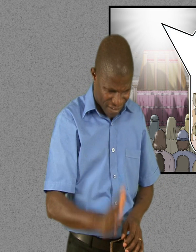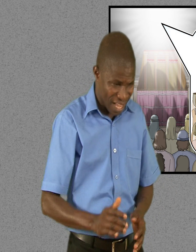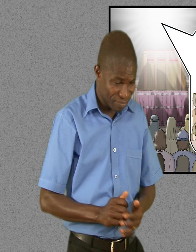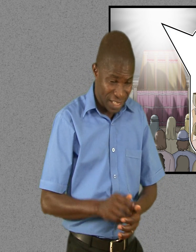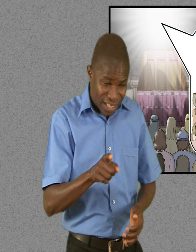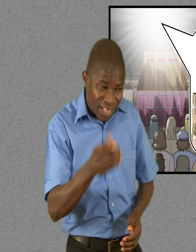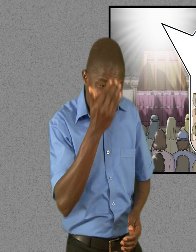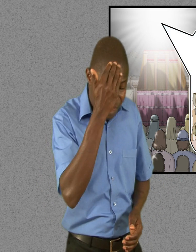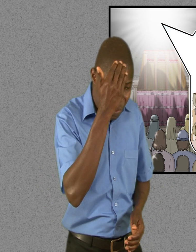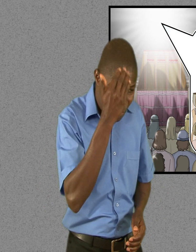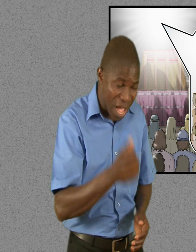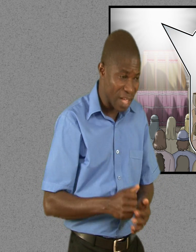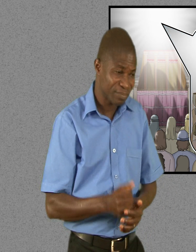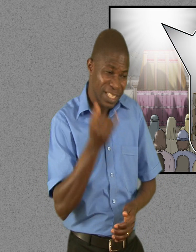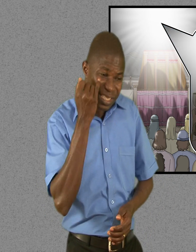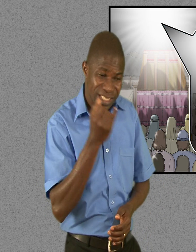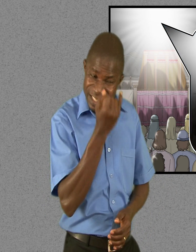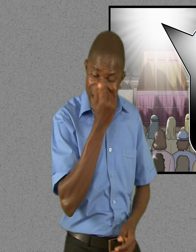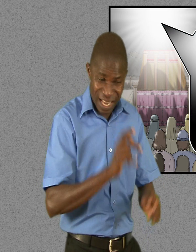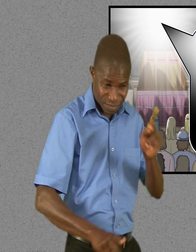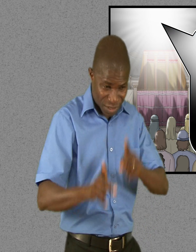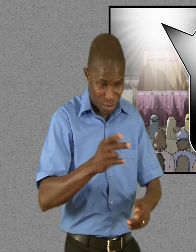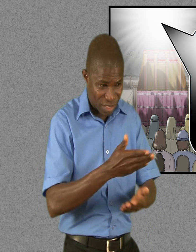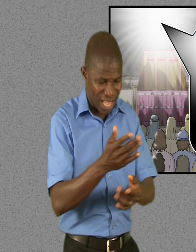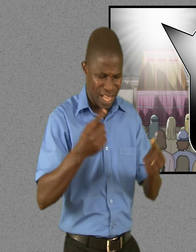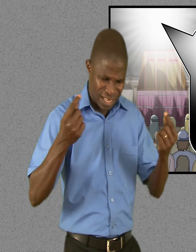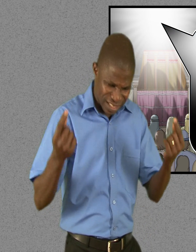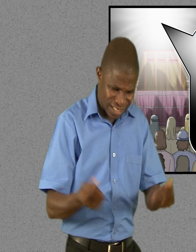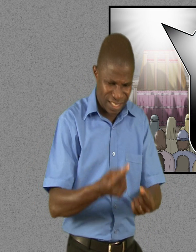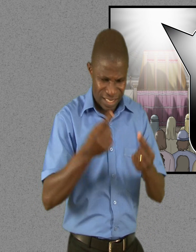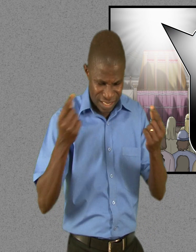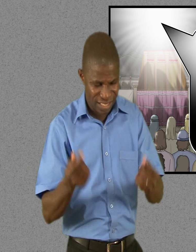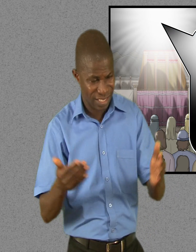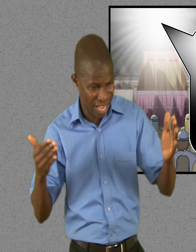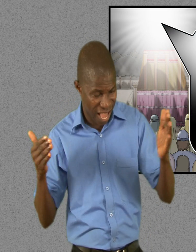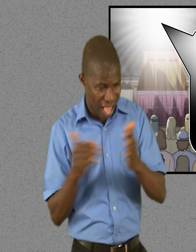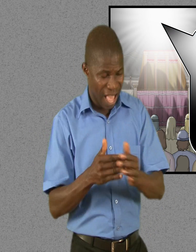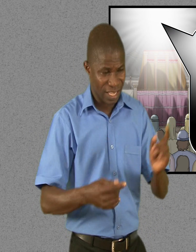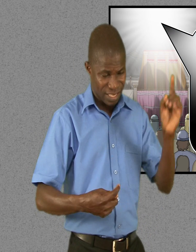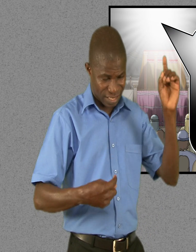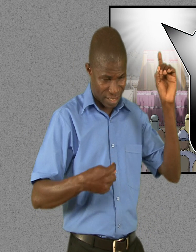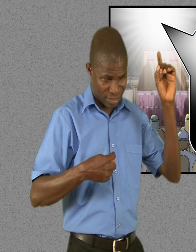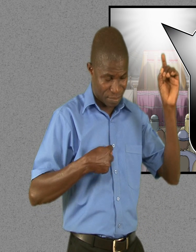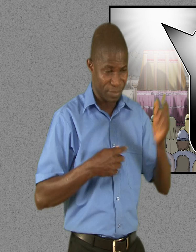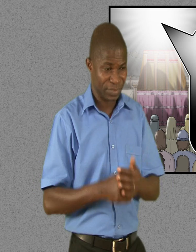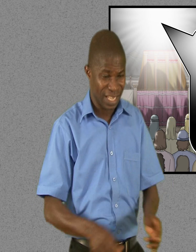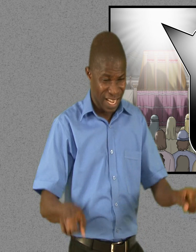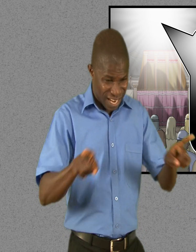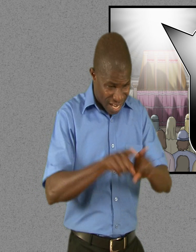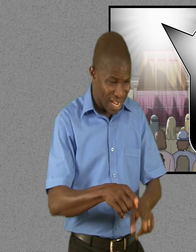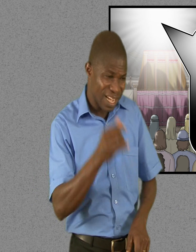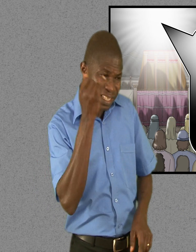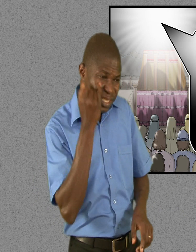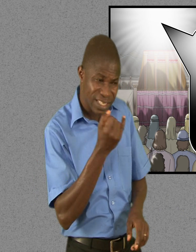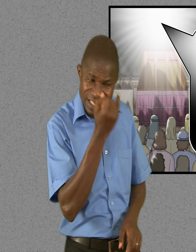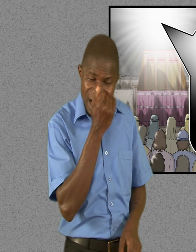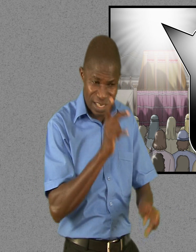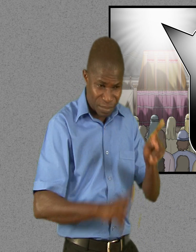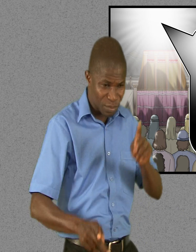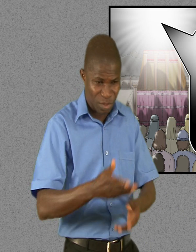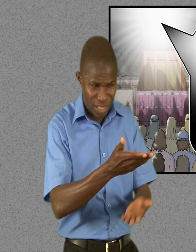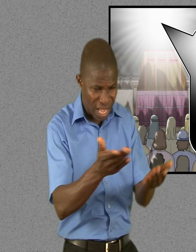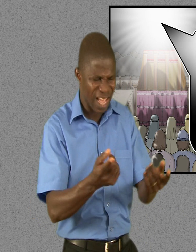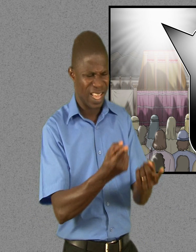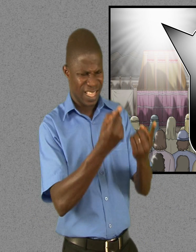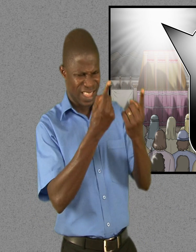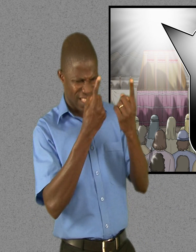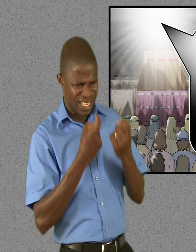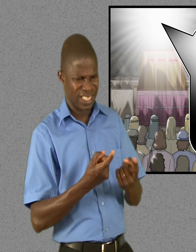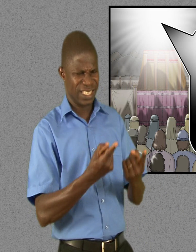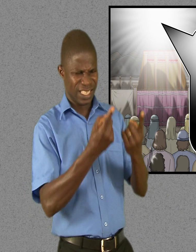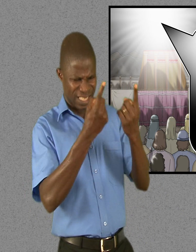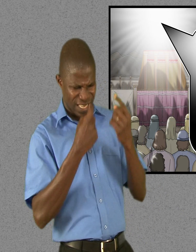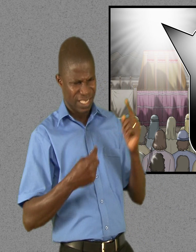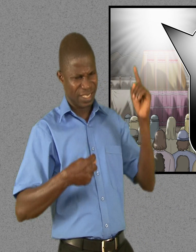None of those who have treated Me with contempt will see it.